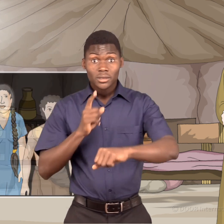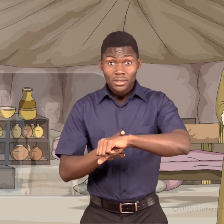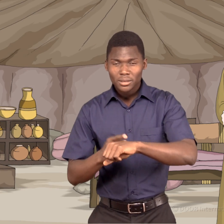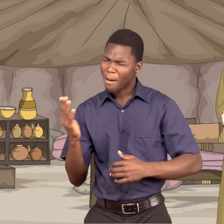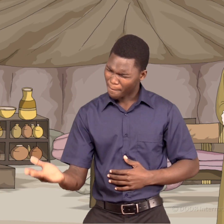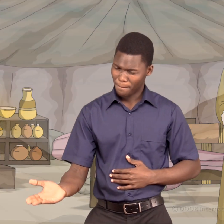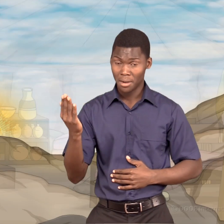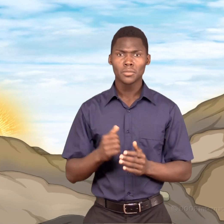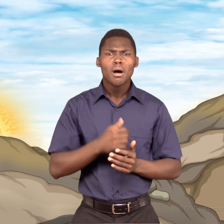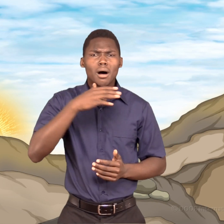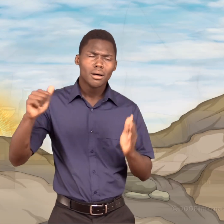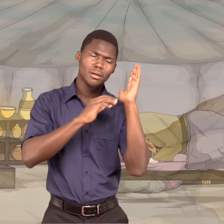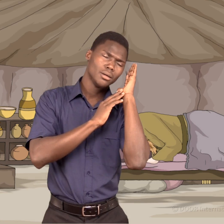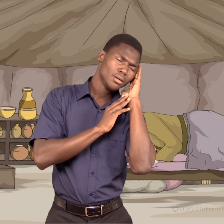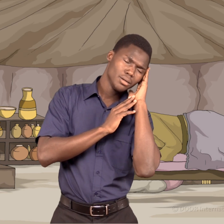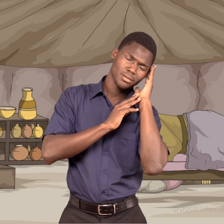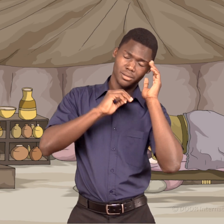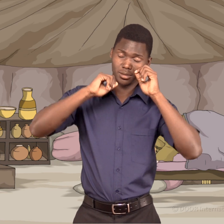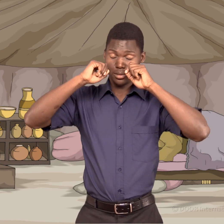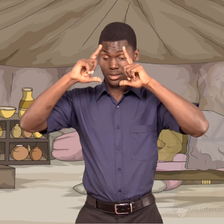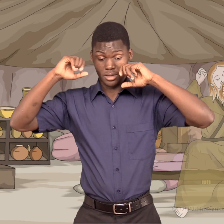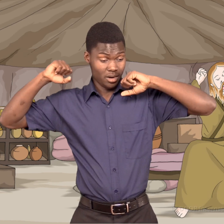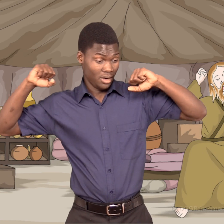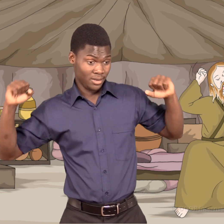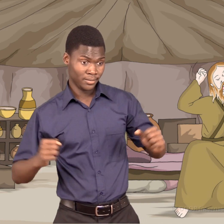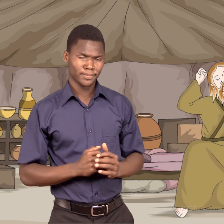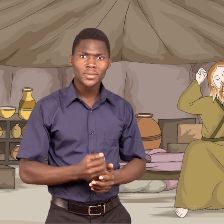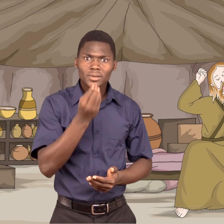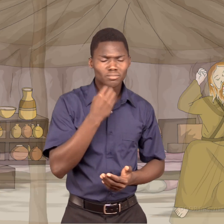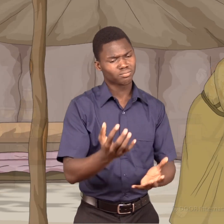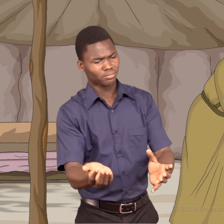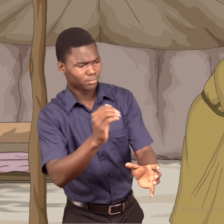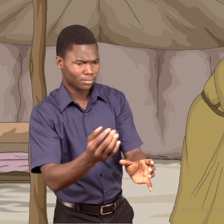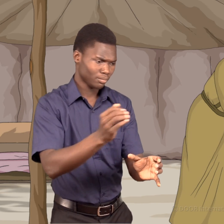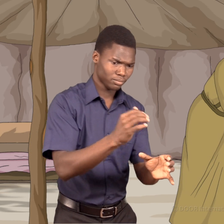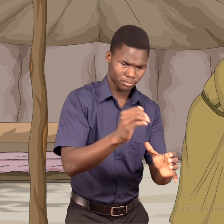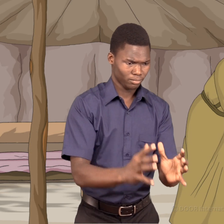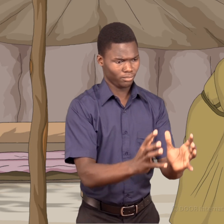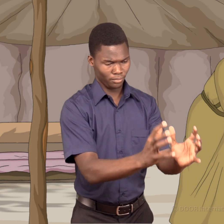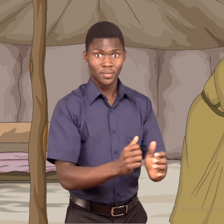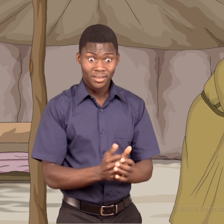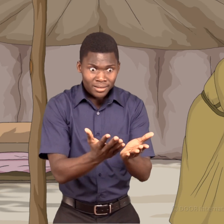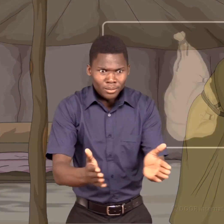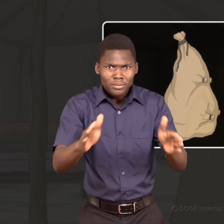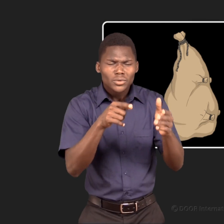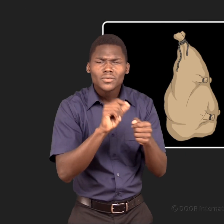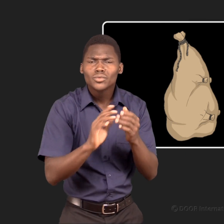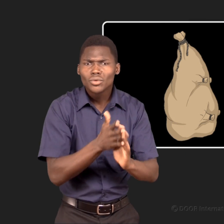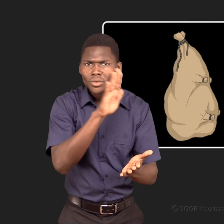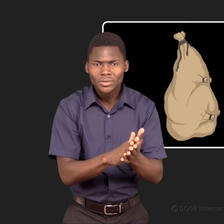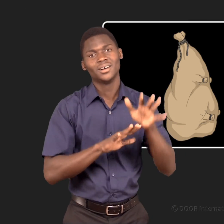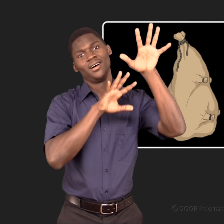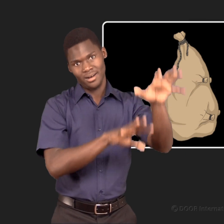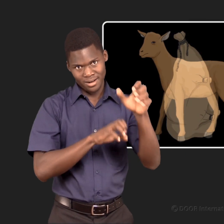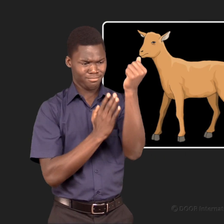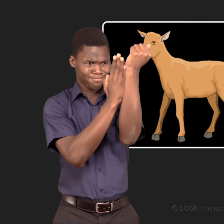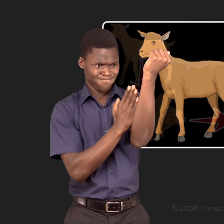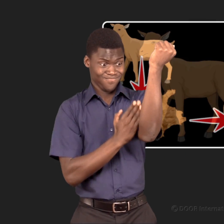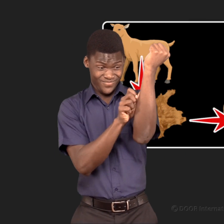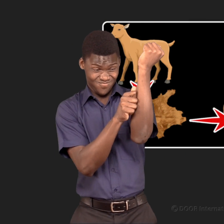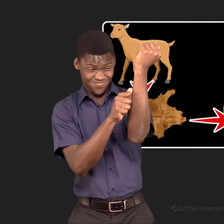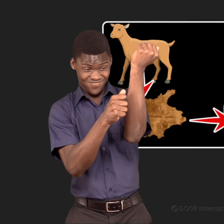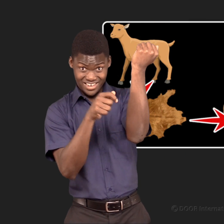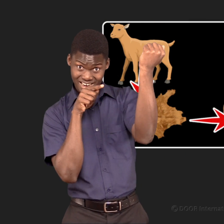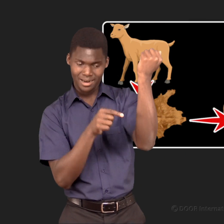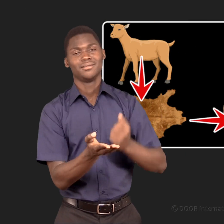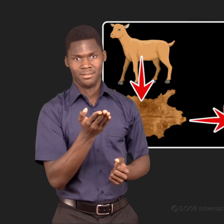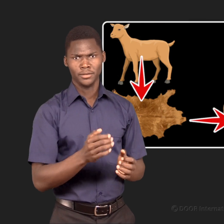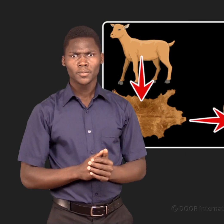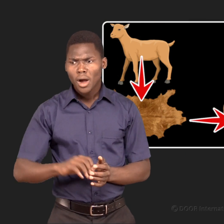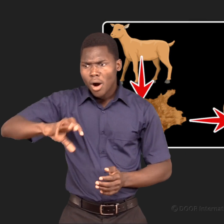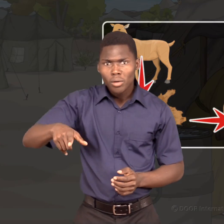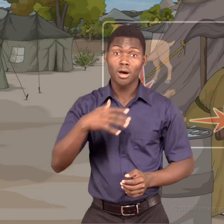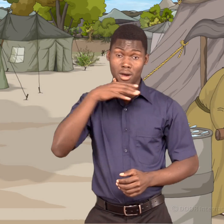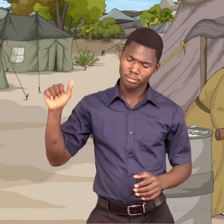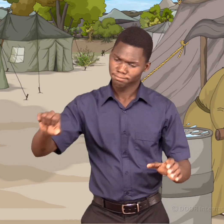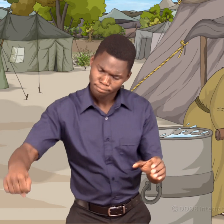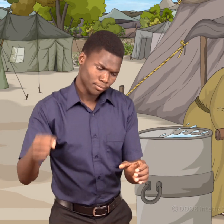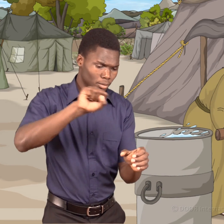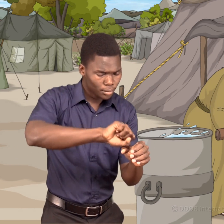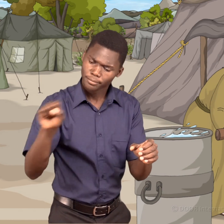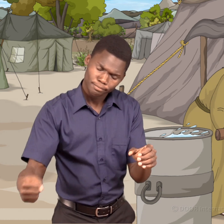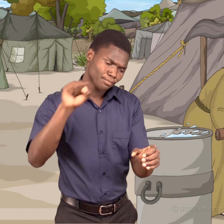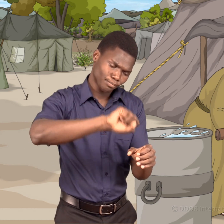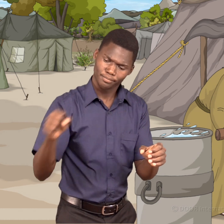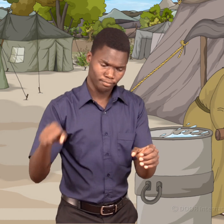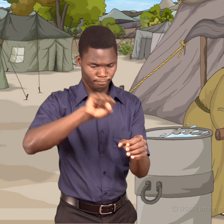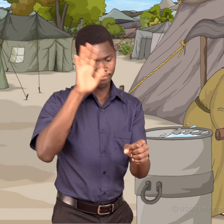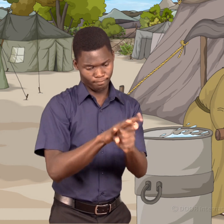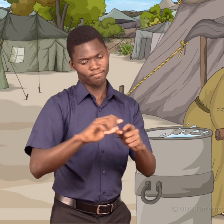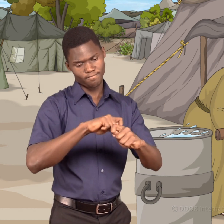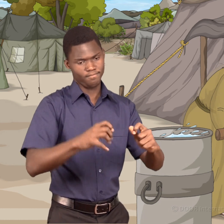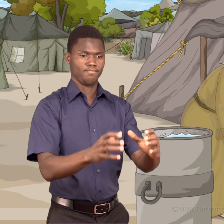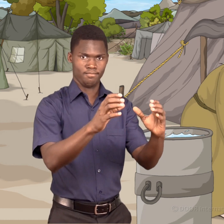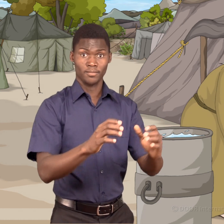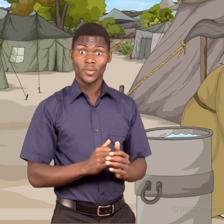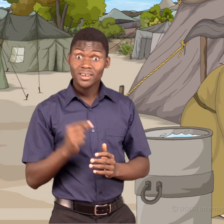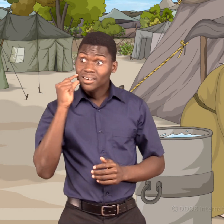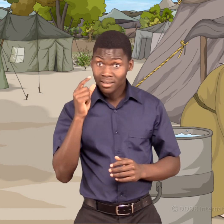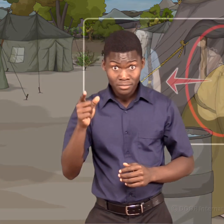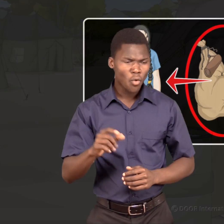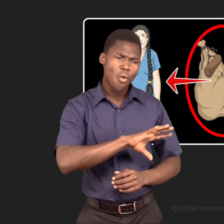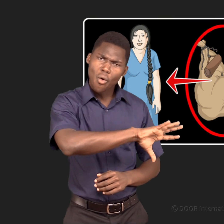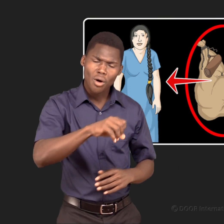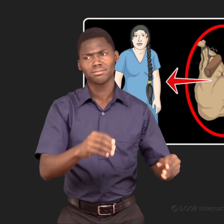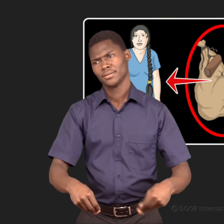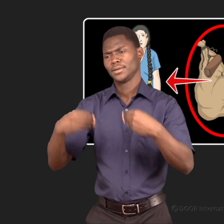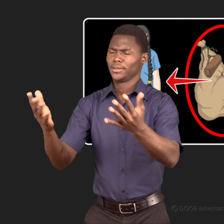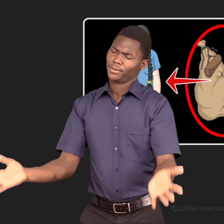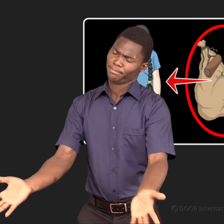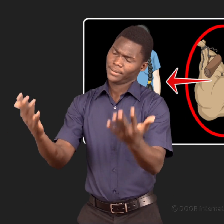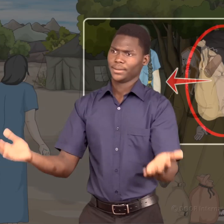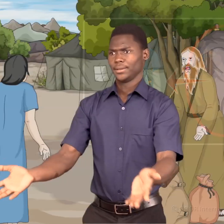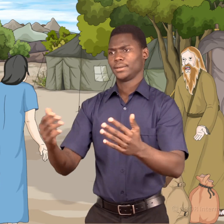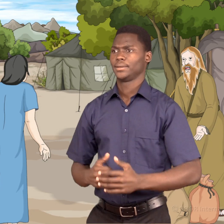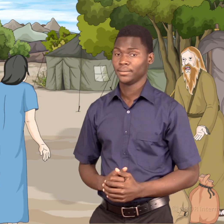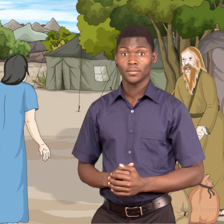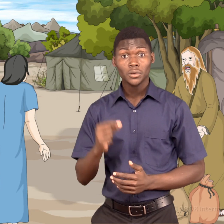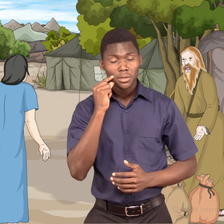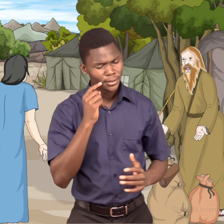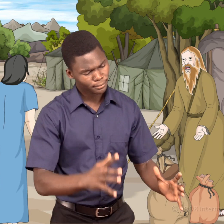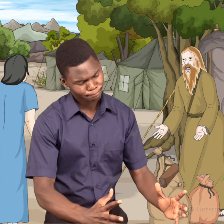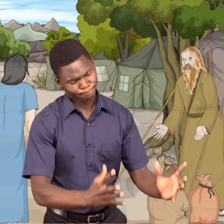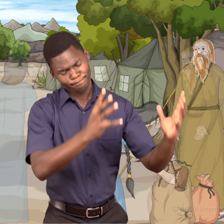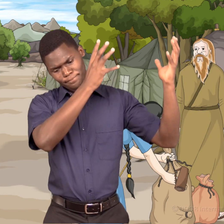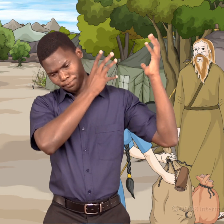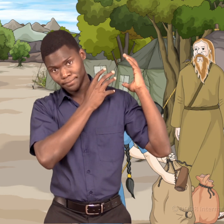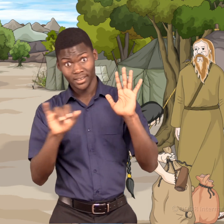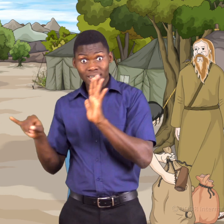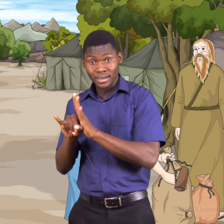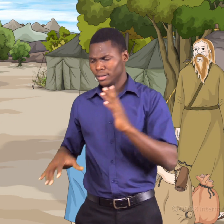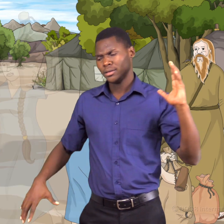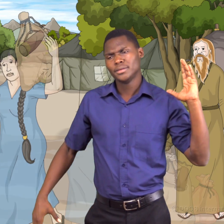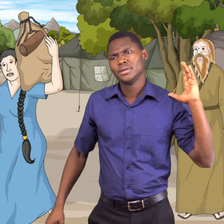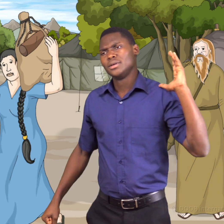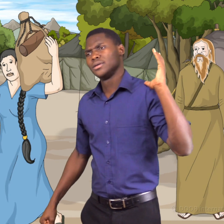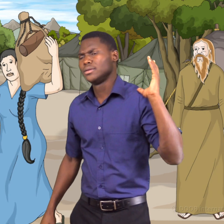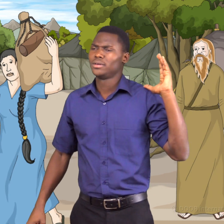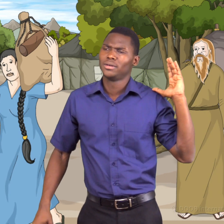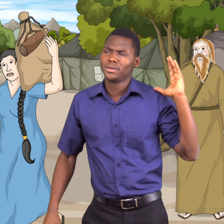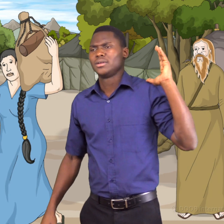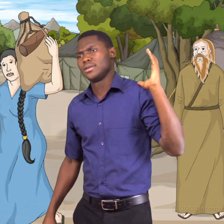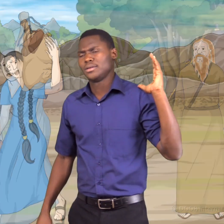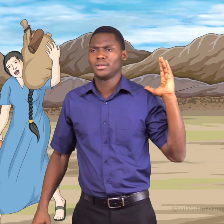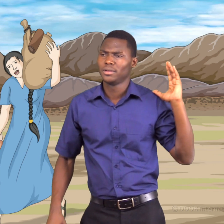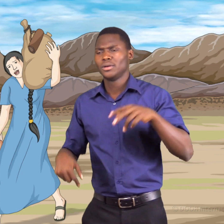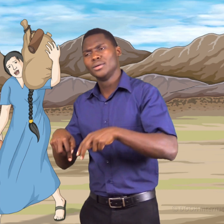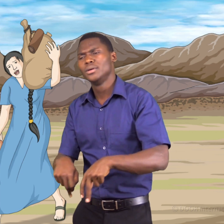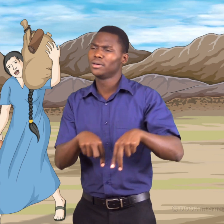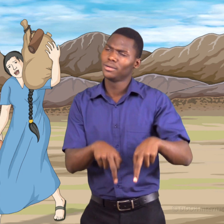Early in the morning, Abraham got up, took bread and a skin of water, put them on Hagar’s shoulders, and sent her away with the boy.